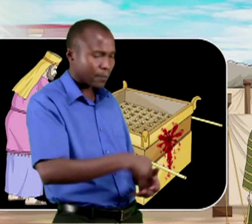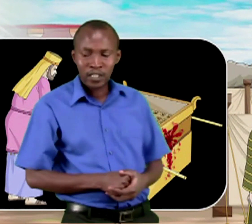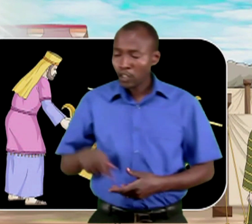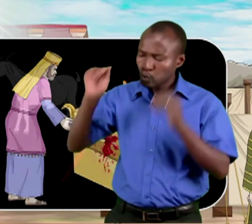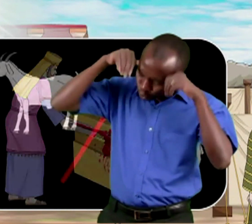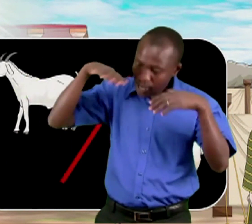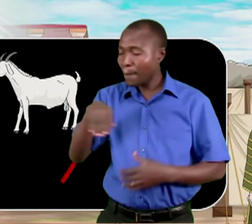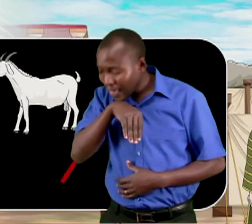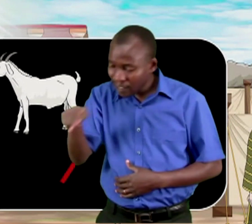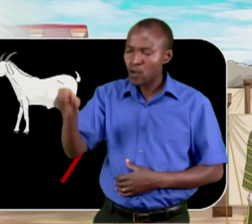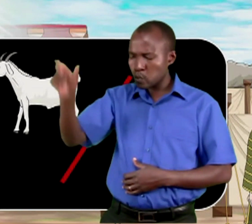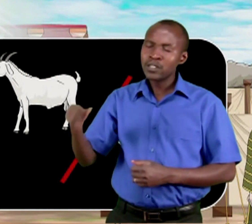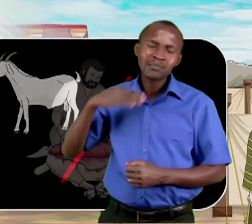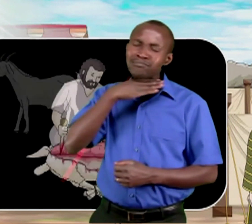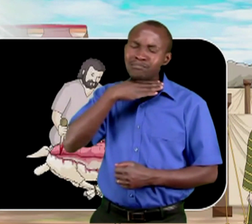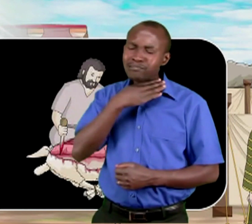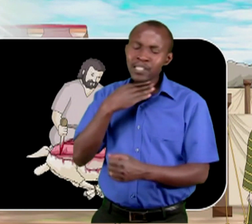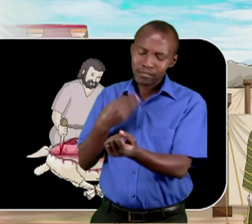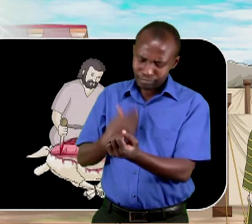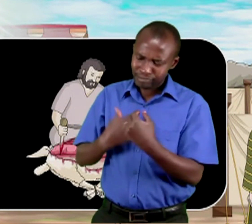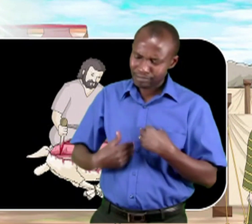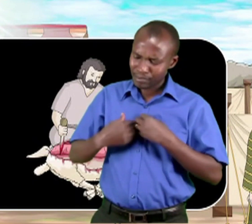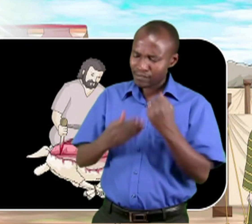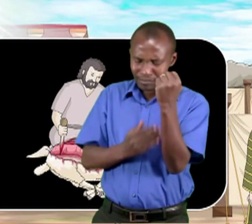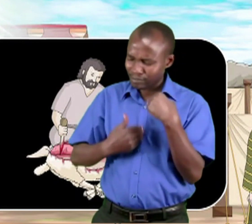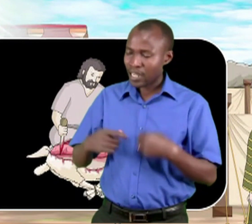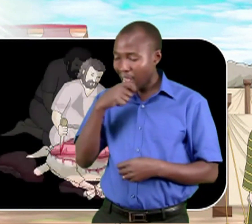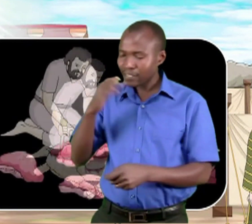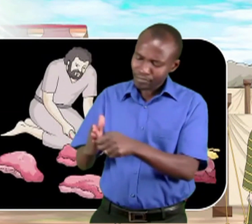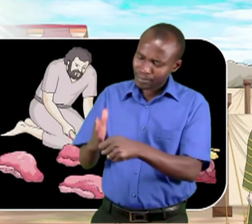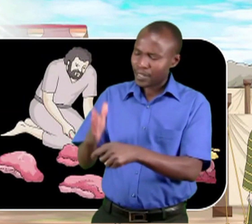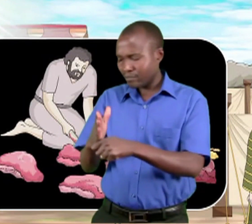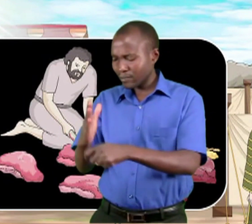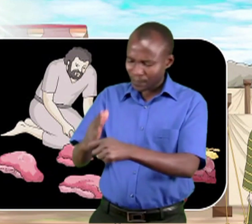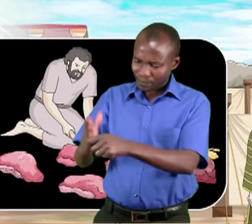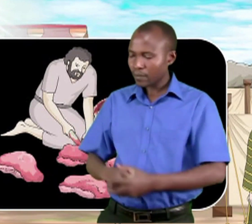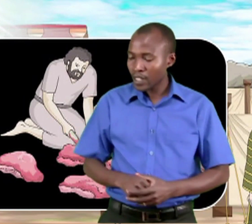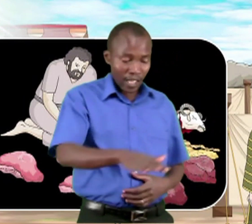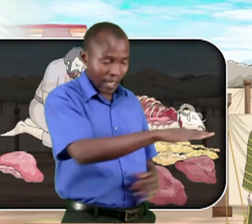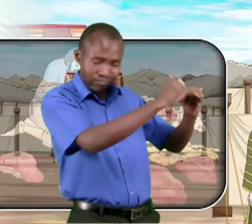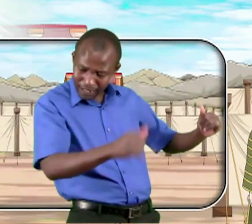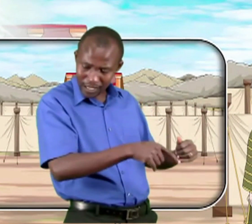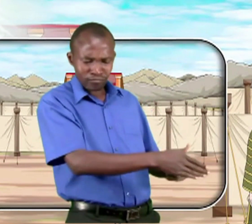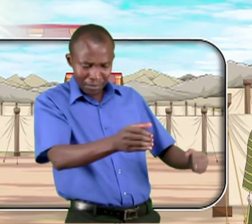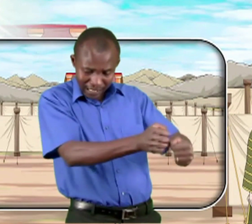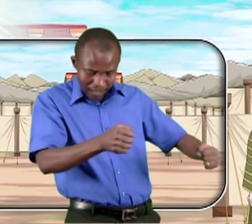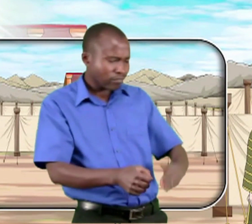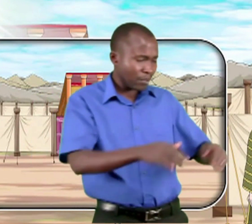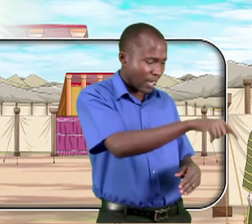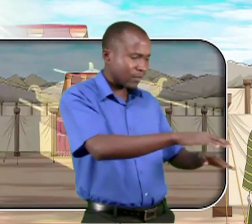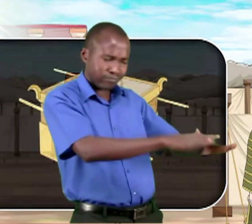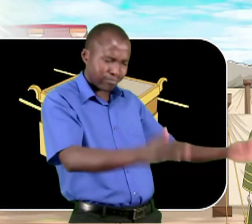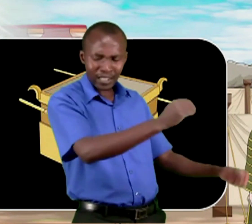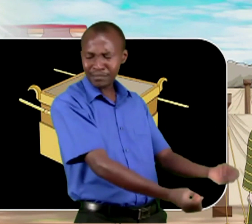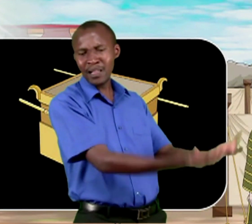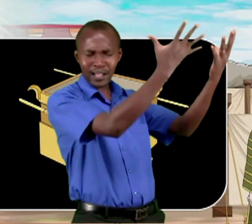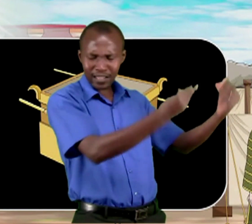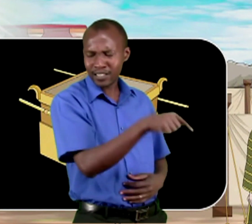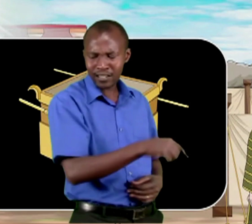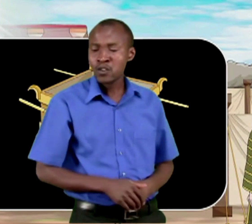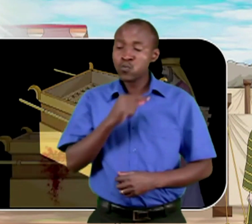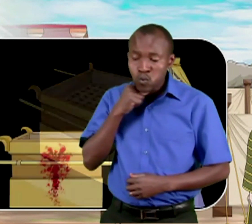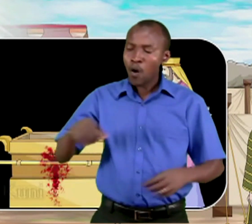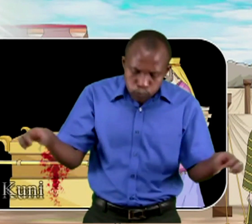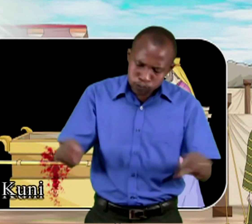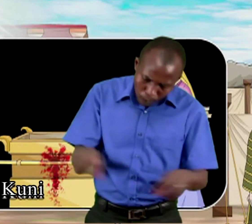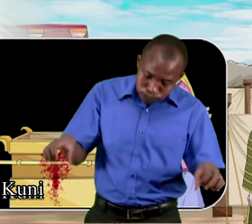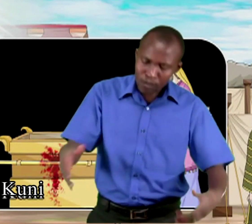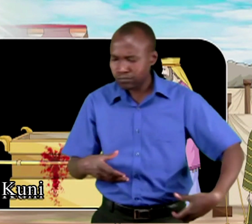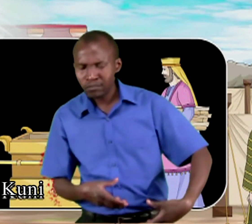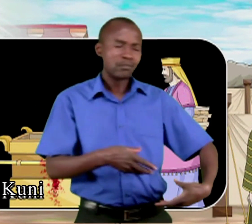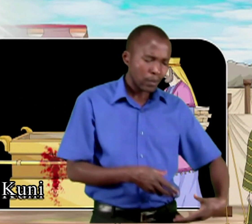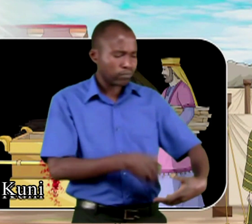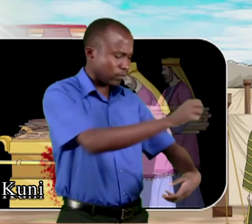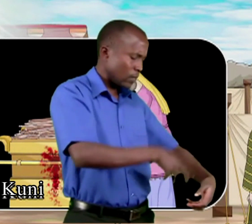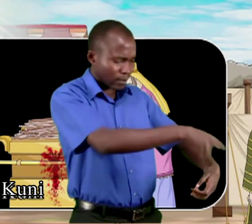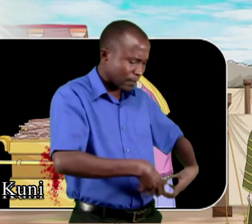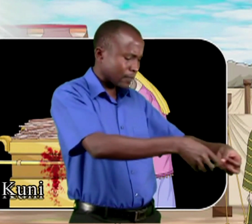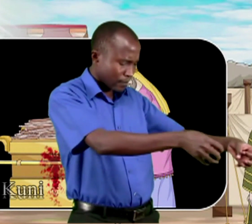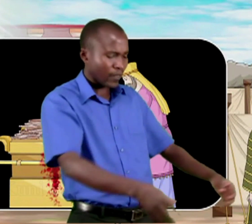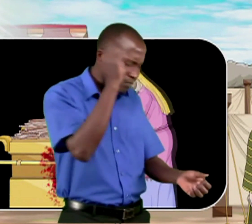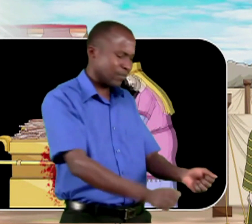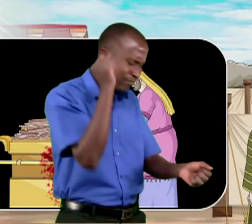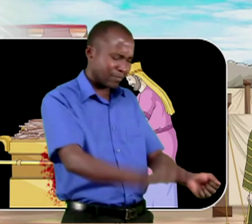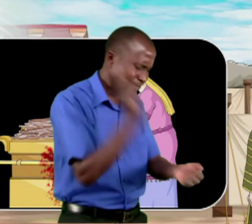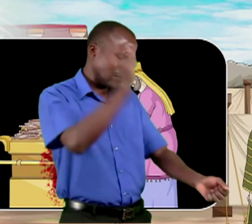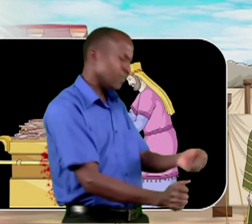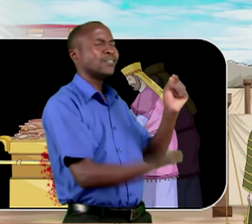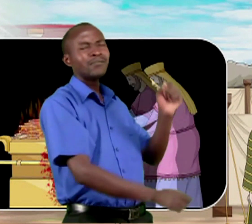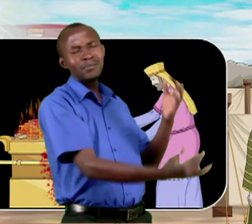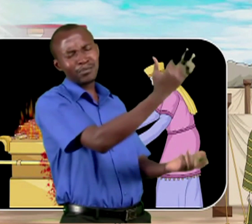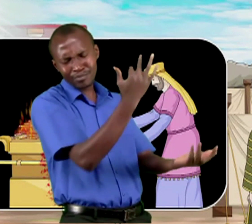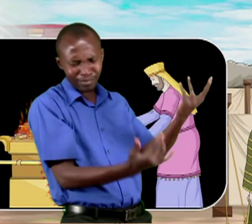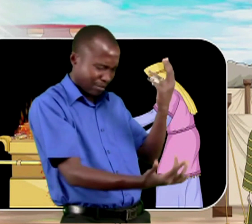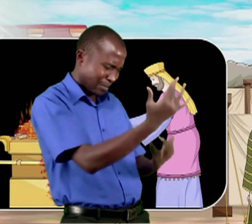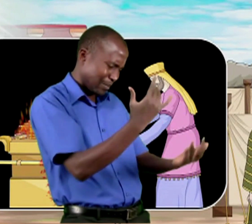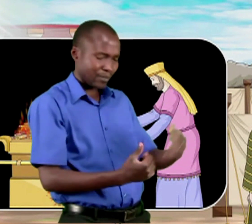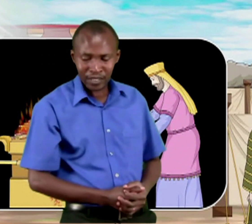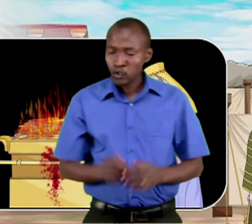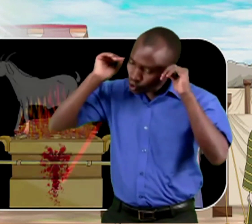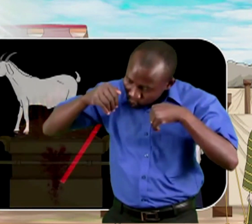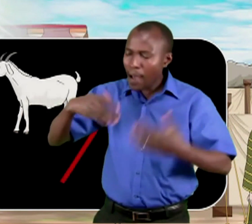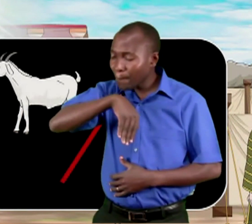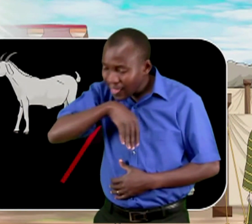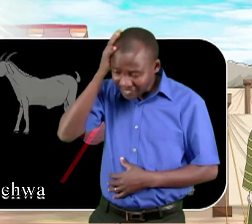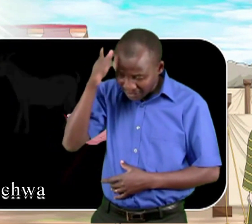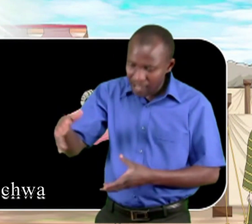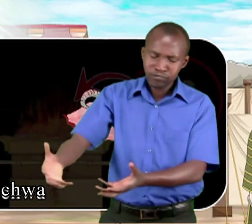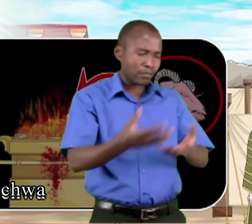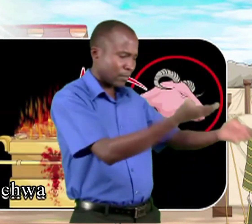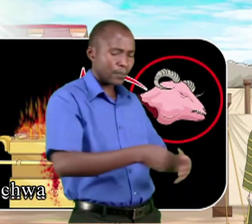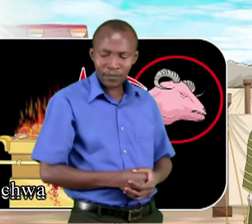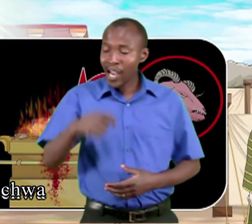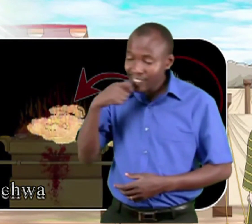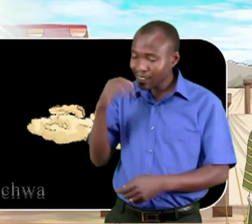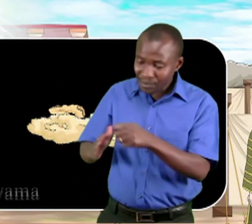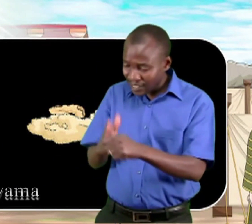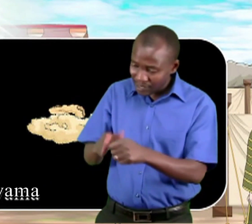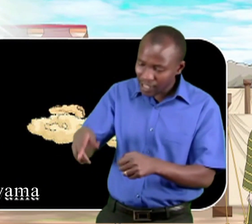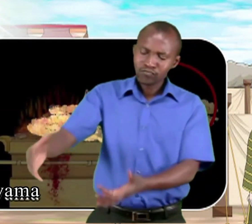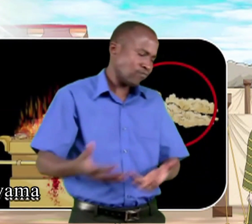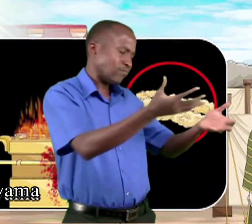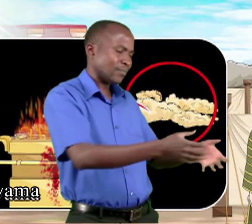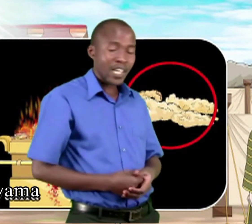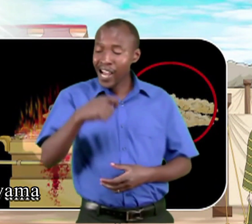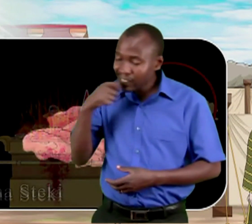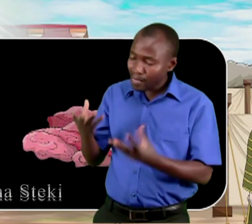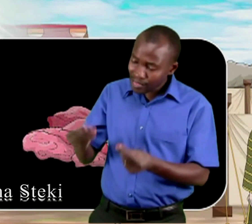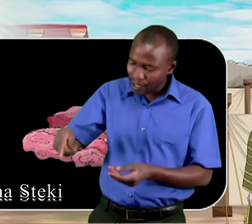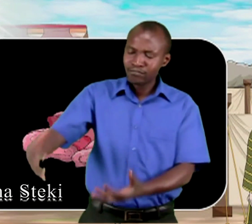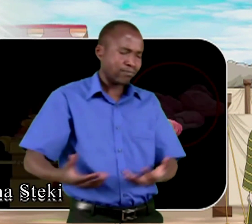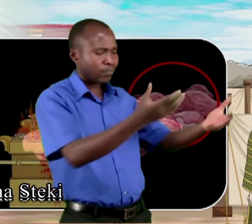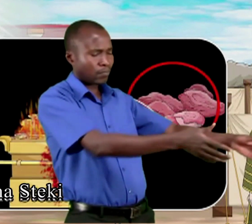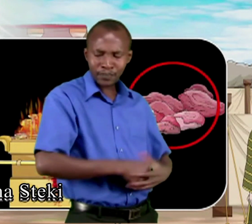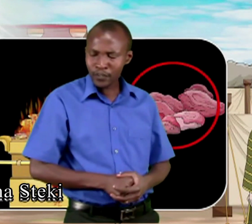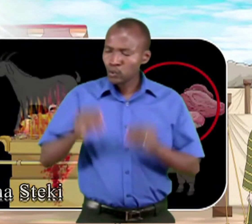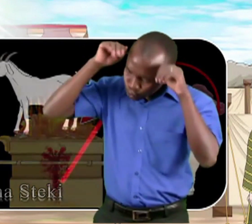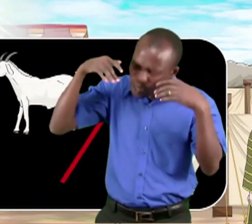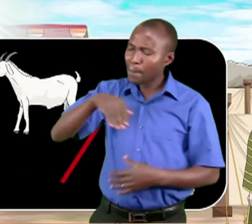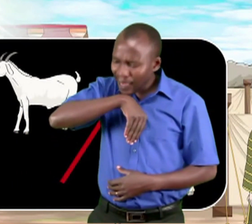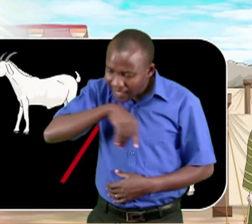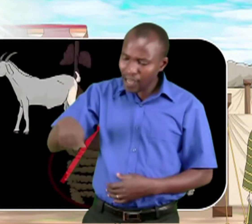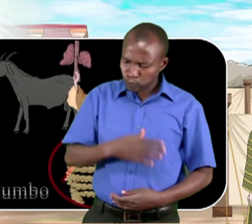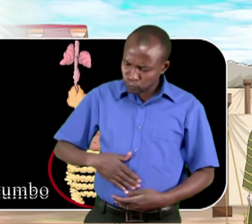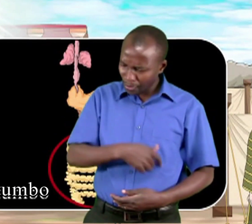He is to cut the animal into pieces, and the priest shall arrange them, including the head and fat, atop the burning wood that is on the altar.